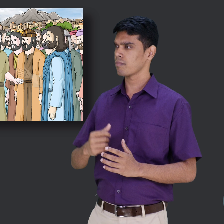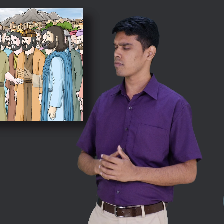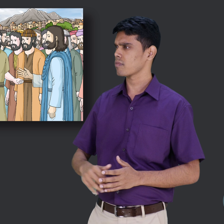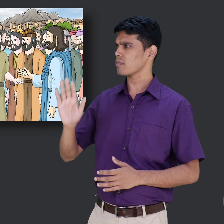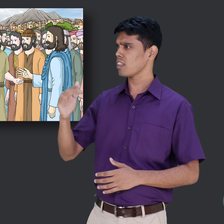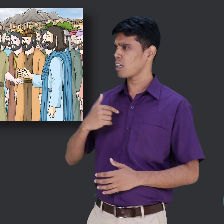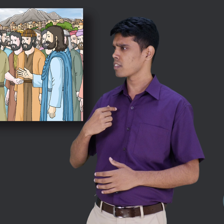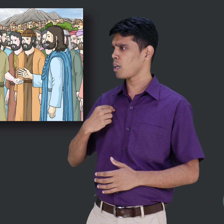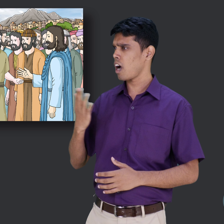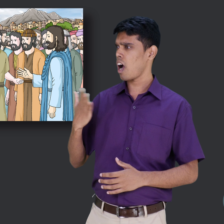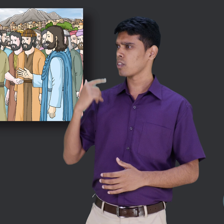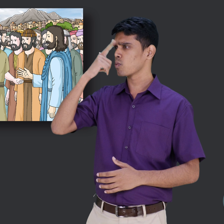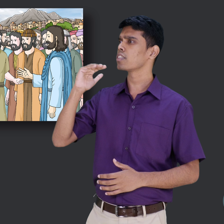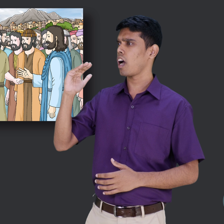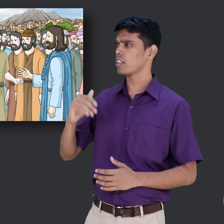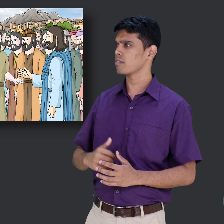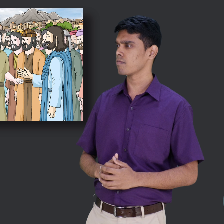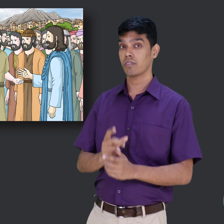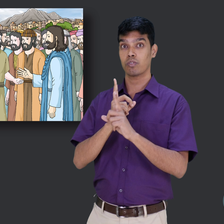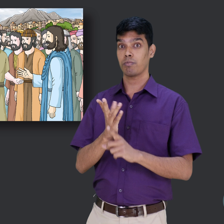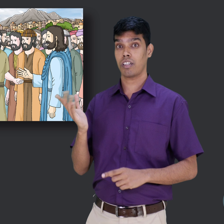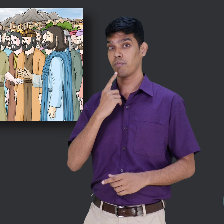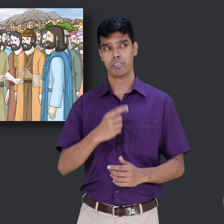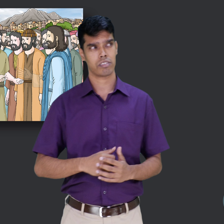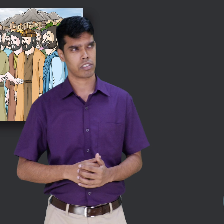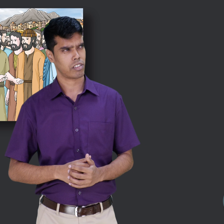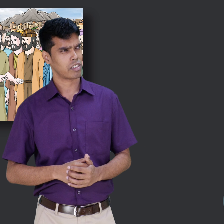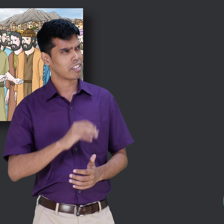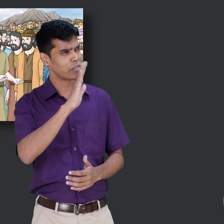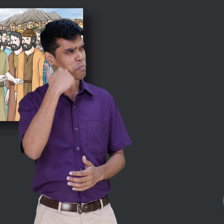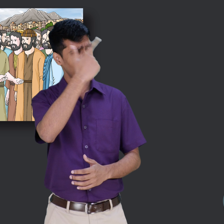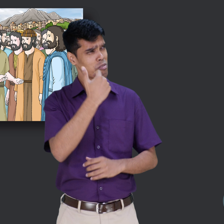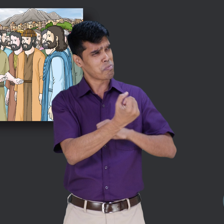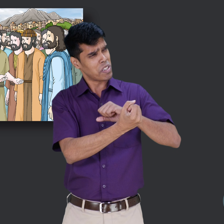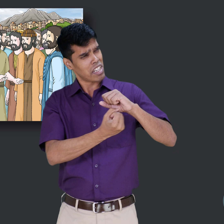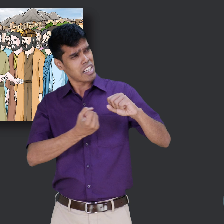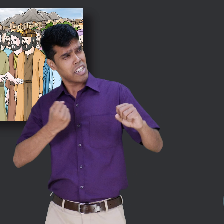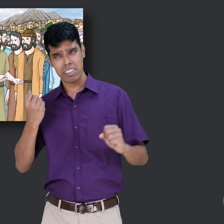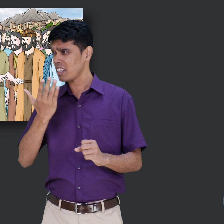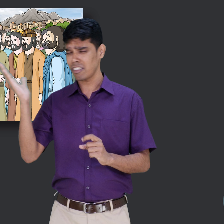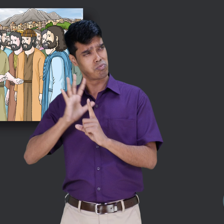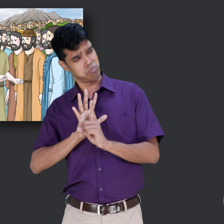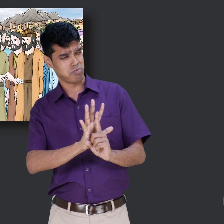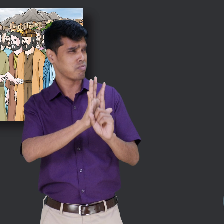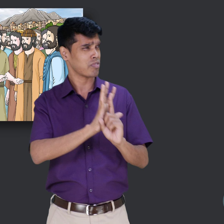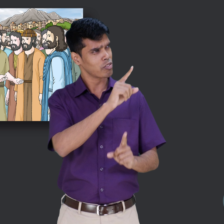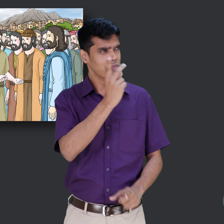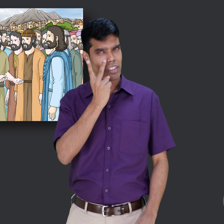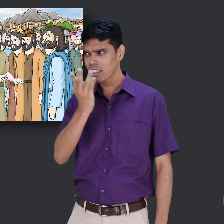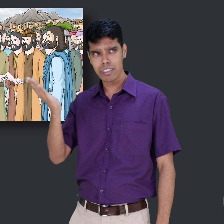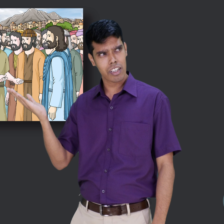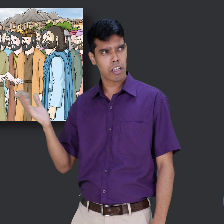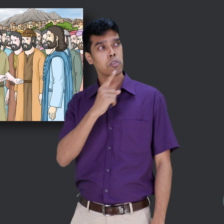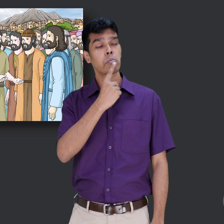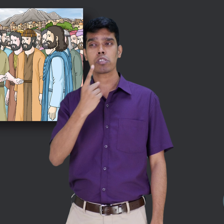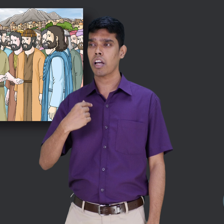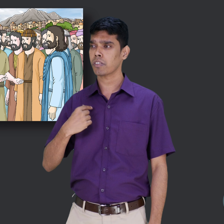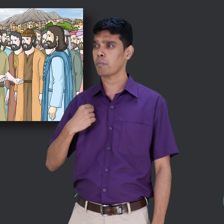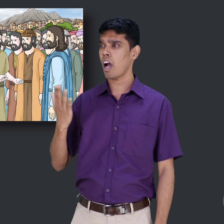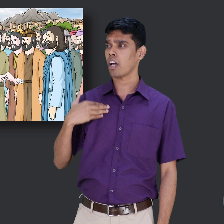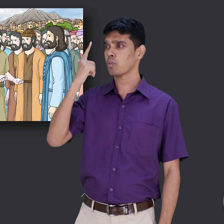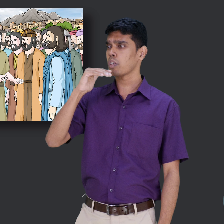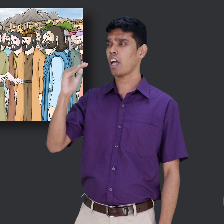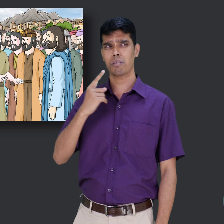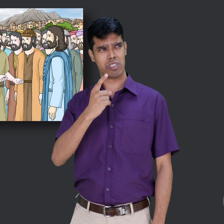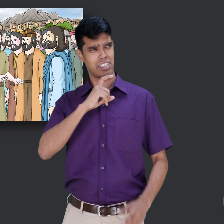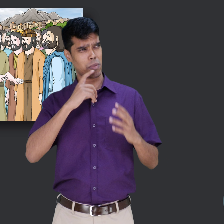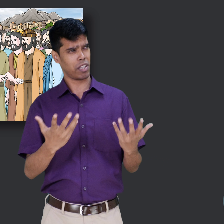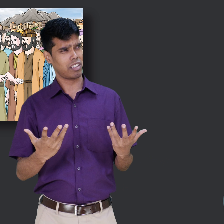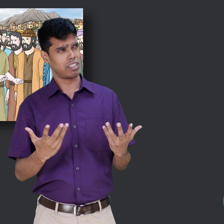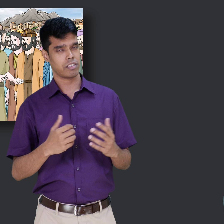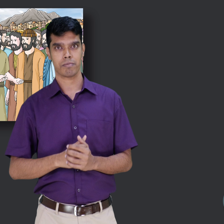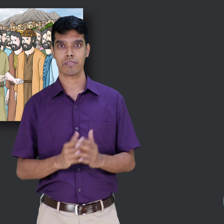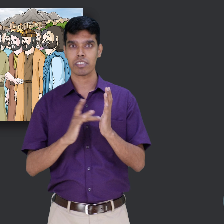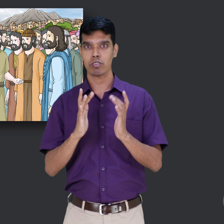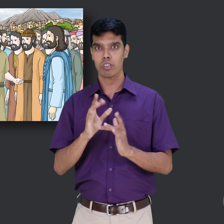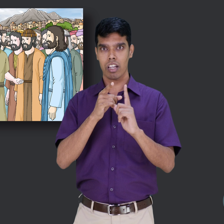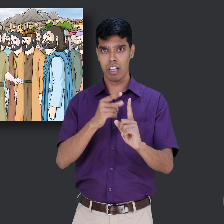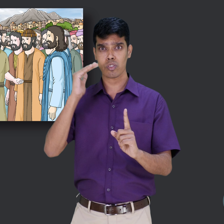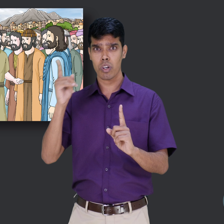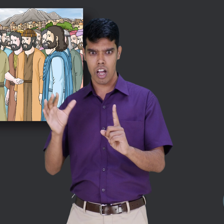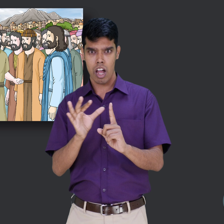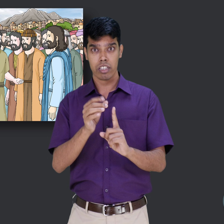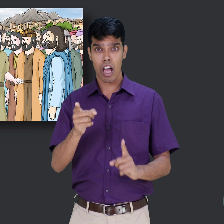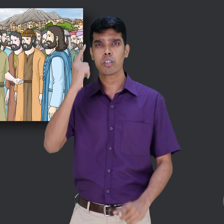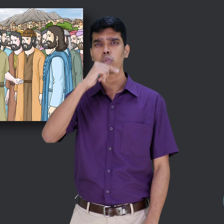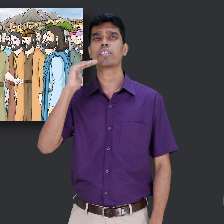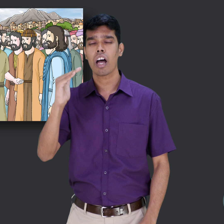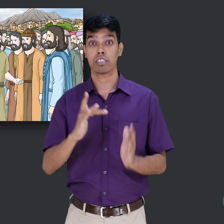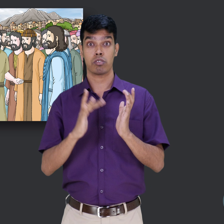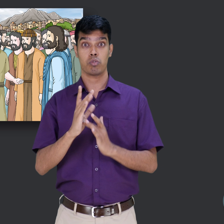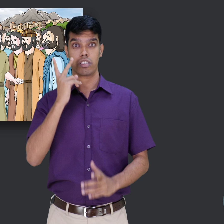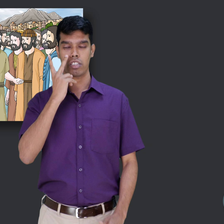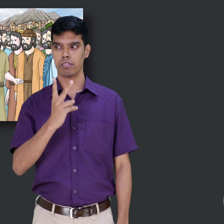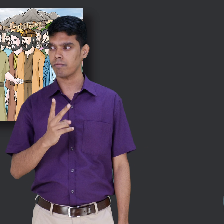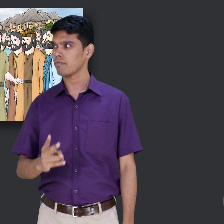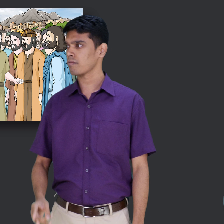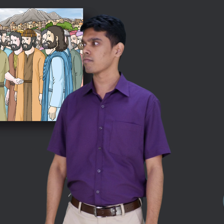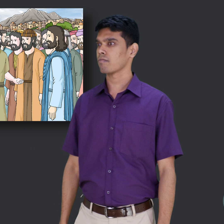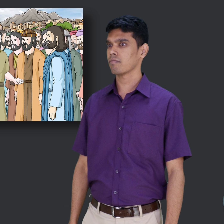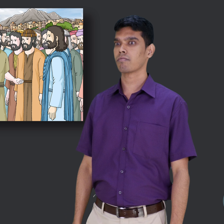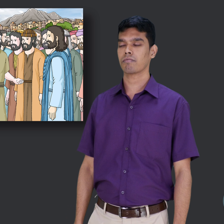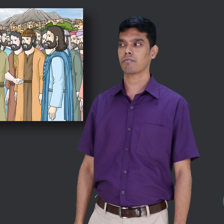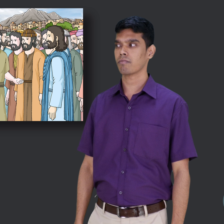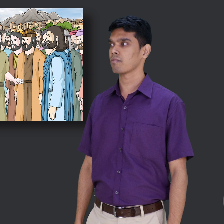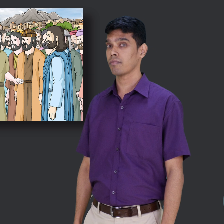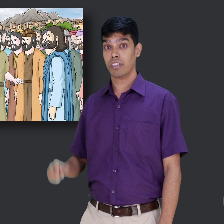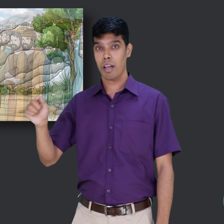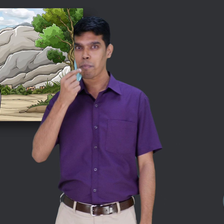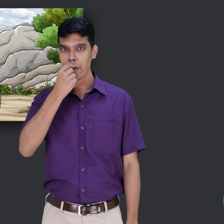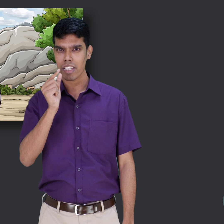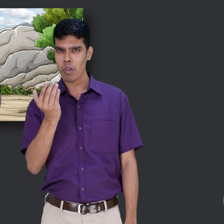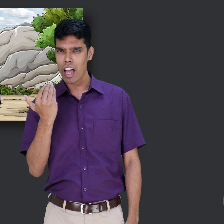His disciples answered, “You can see the crowd pressing in on You, and yet You ask, ‘Who touched Me?’” But He kept looking around to see who had done this.